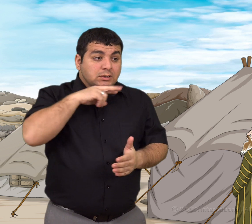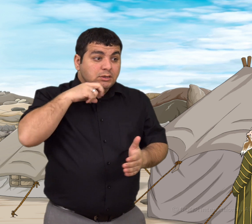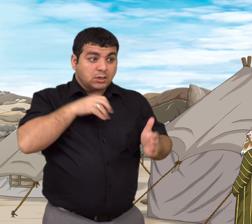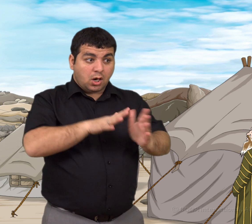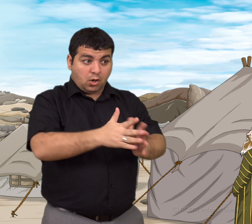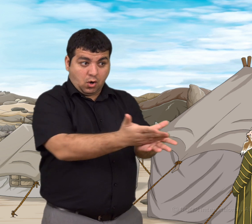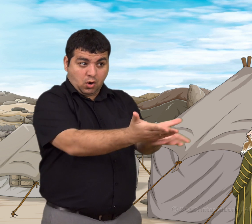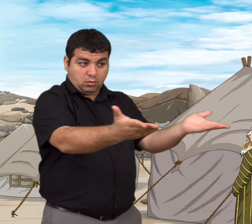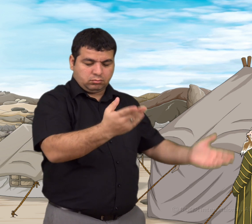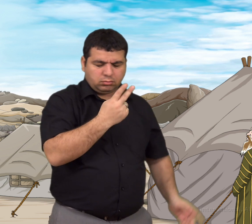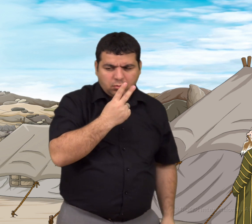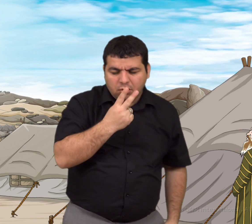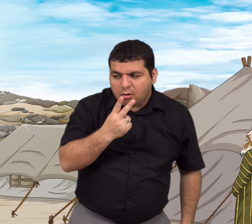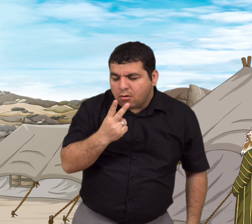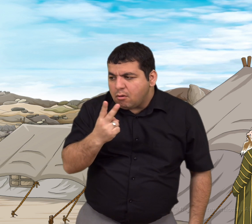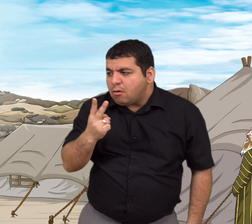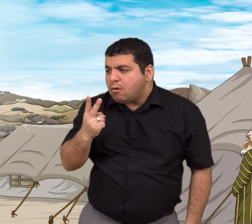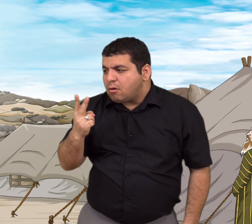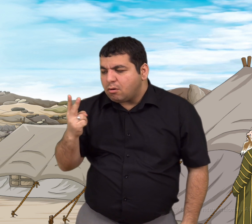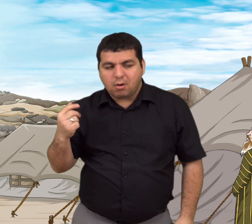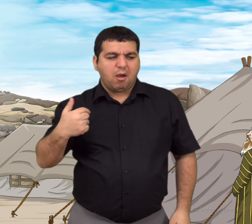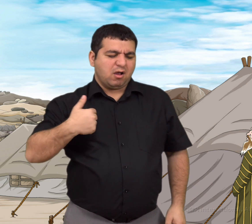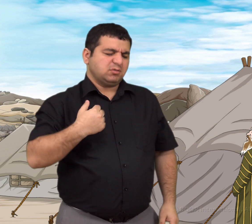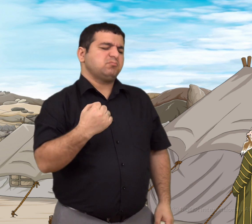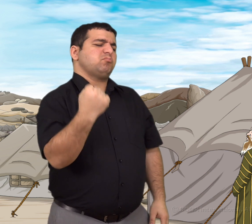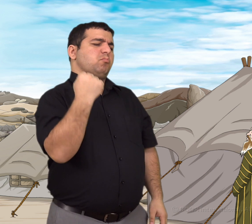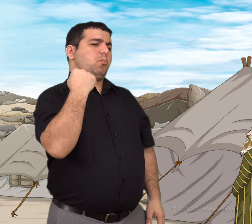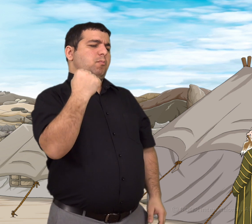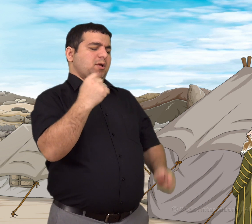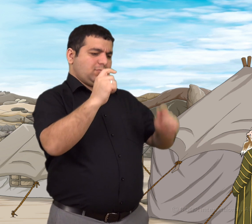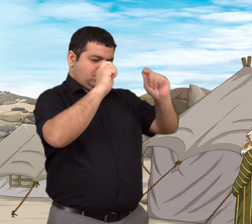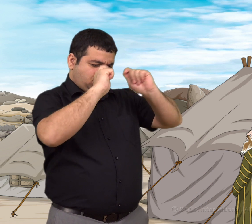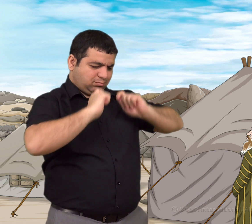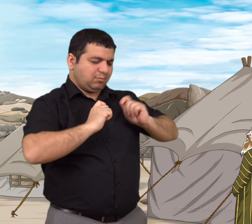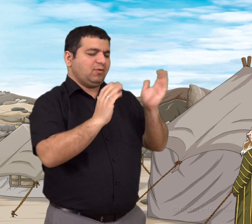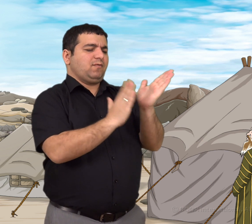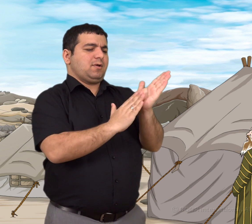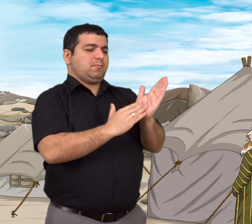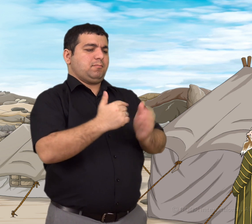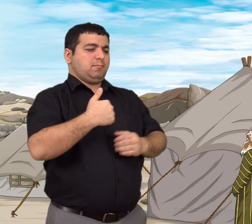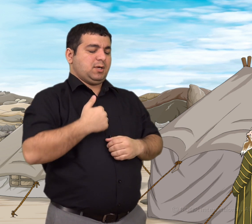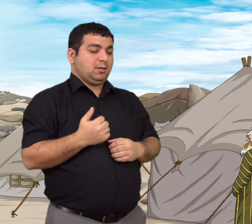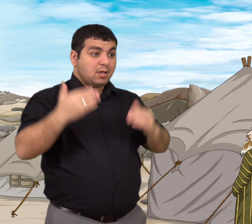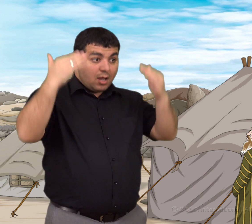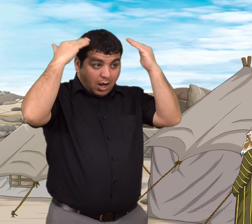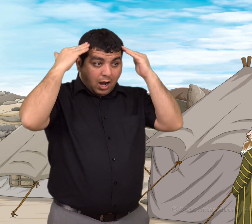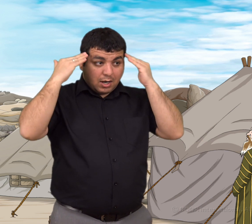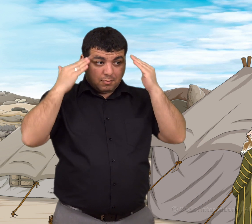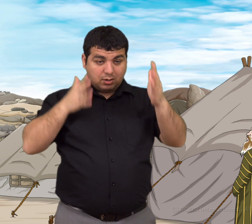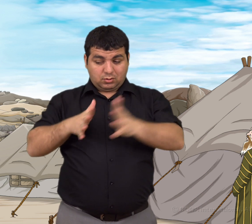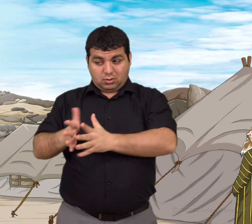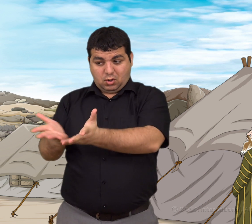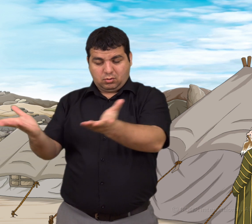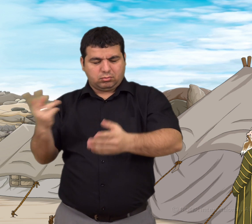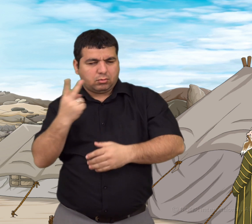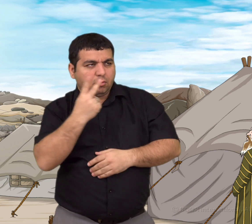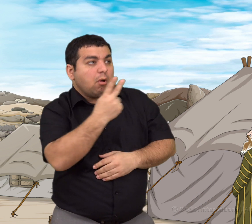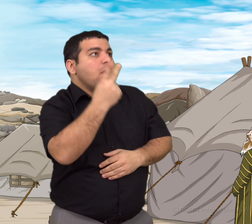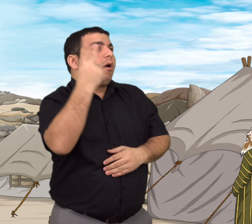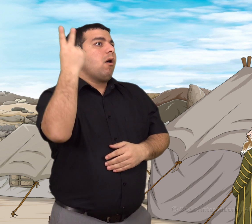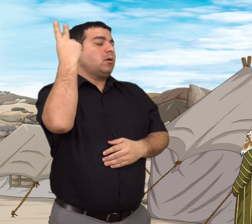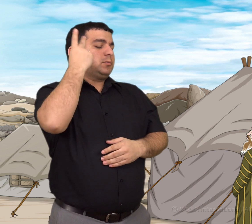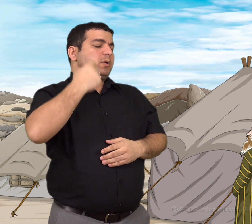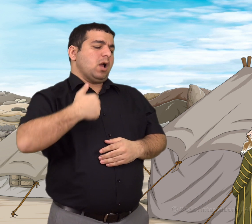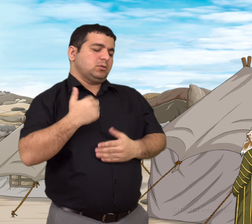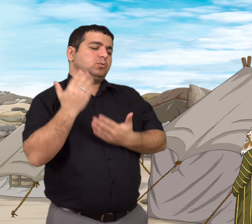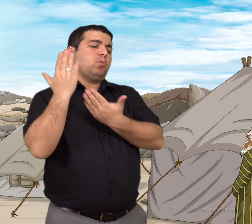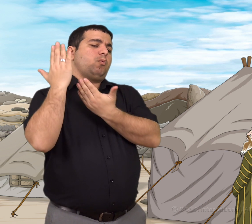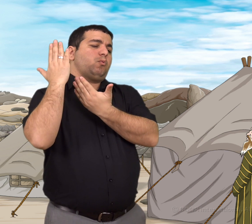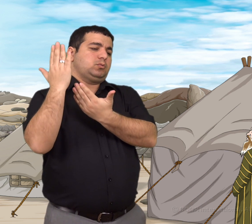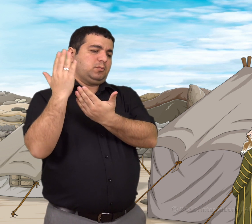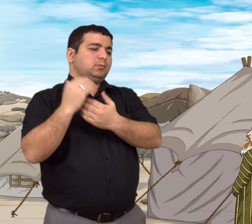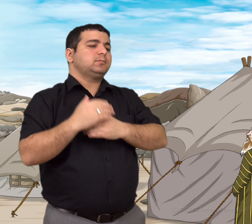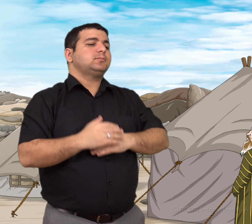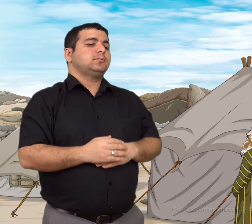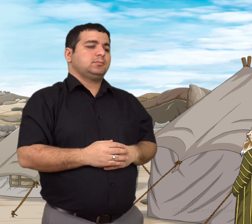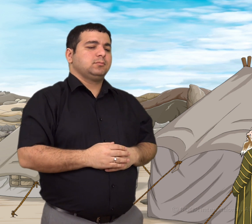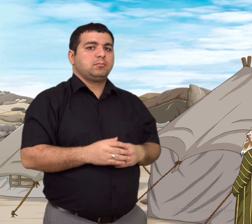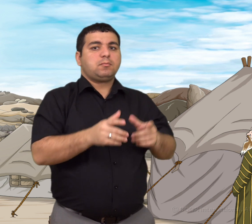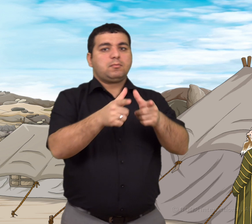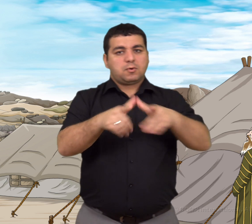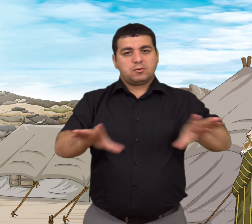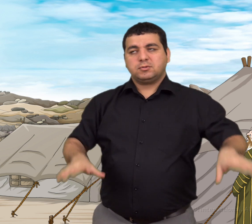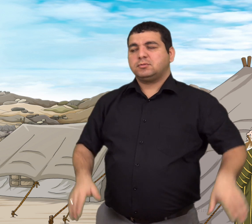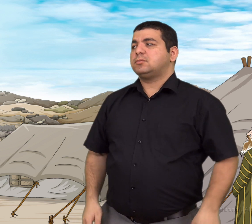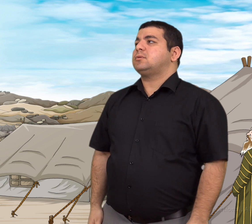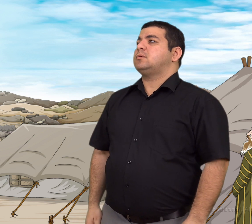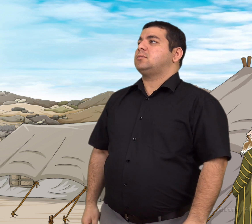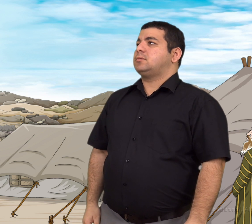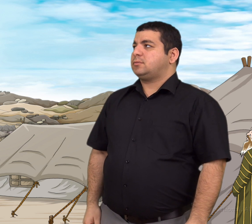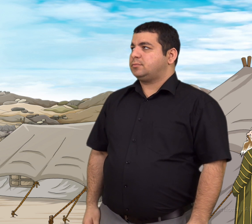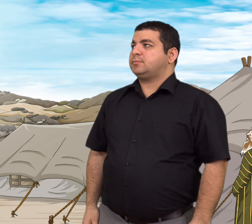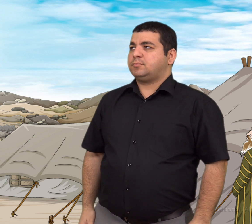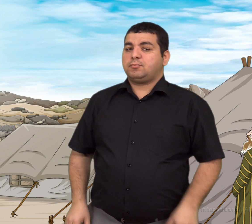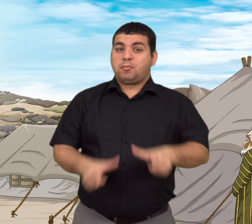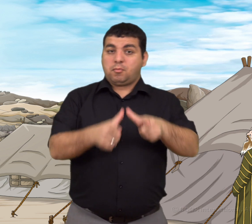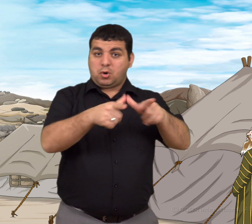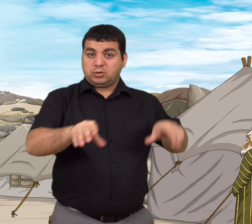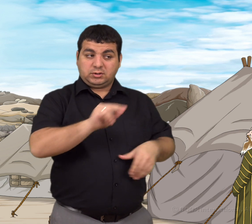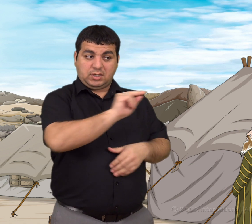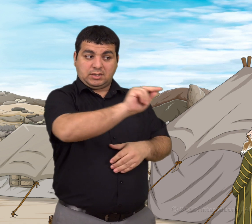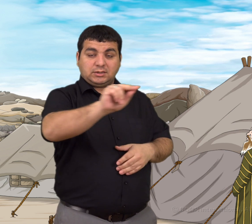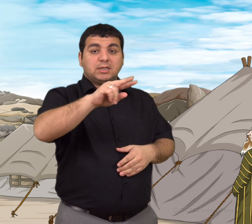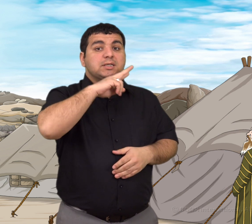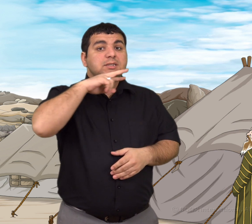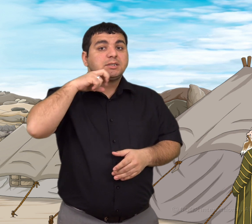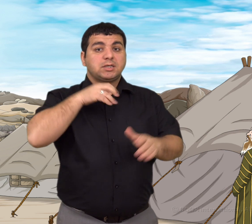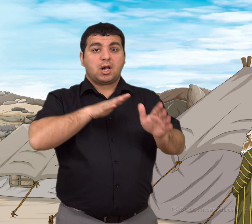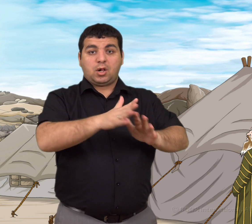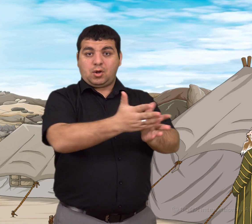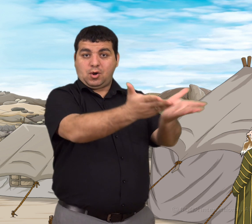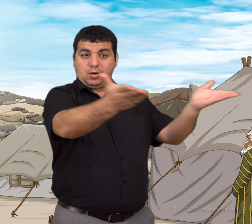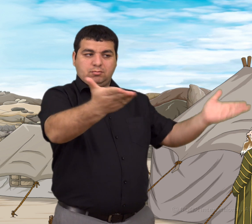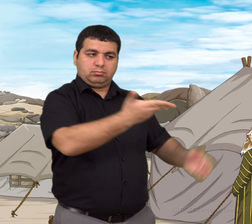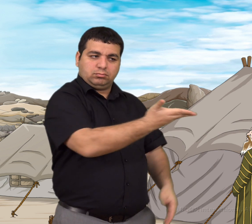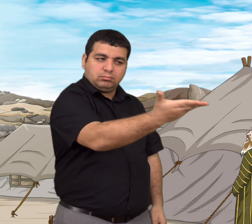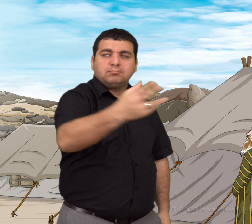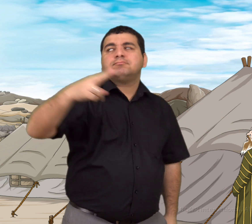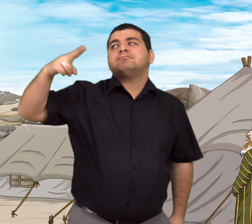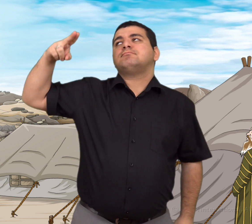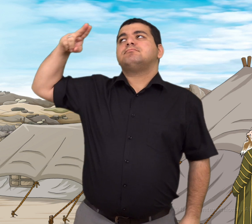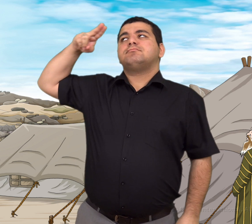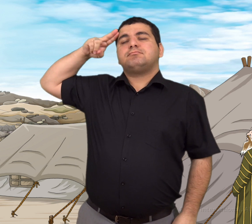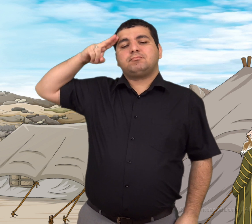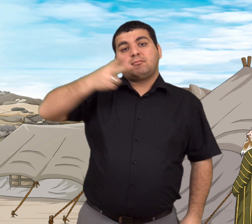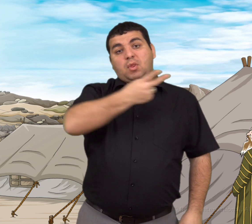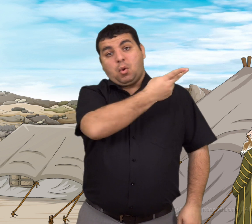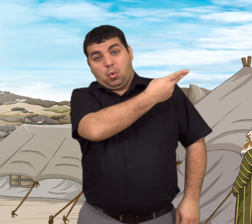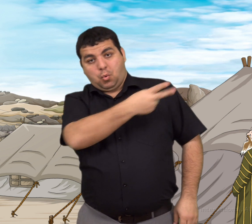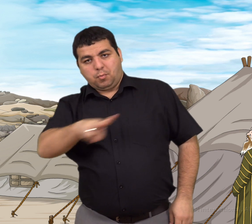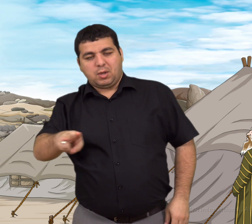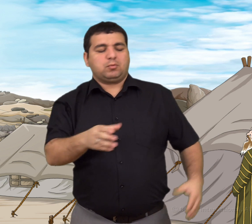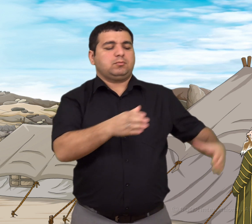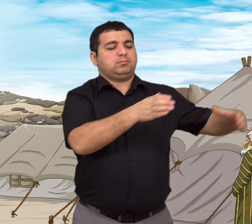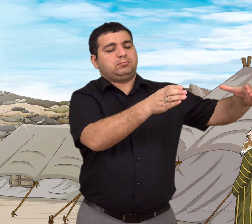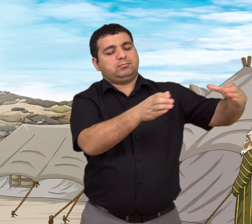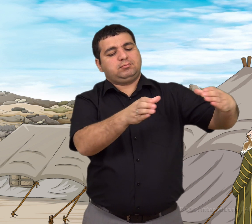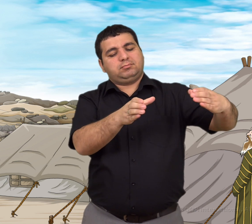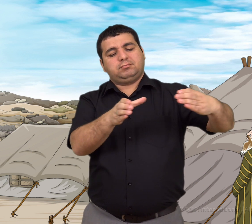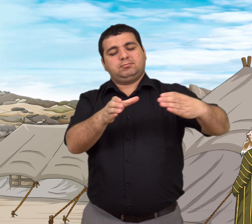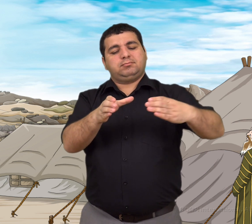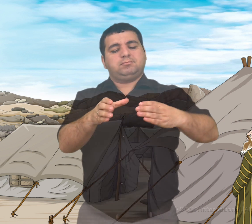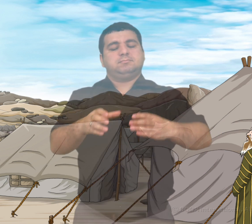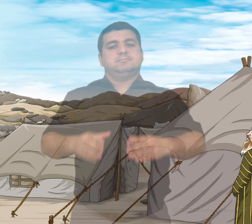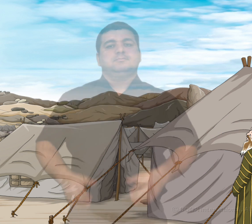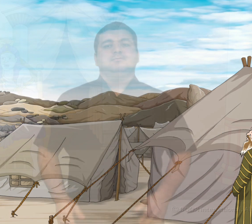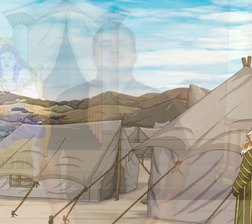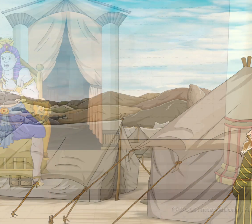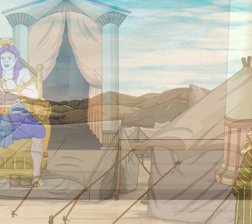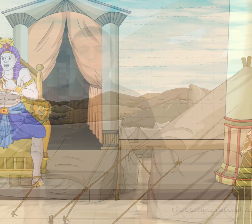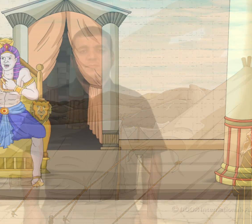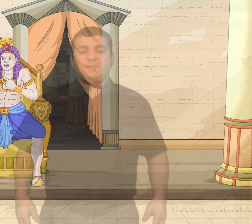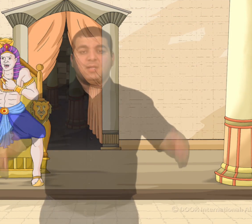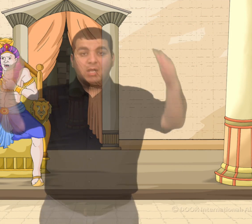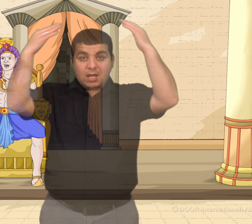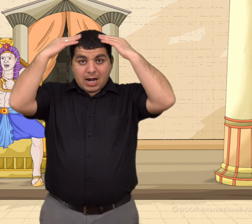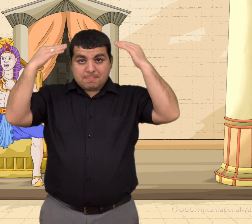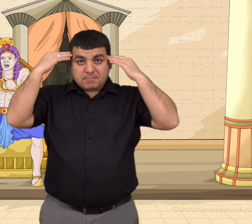But I will gain honor by means of Pharaoh and all his army, and the Egyptians will know that I am the LORD.” So this is what the Israelites did.